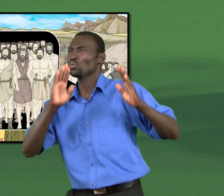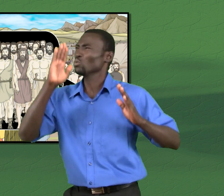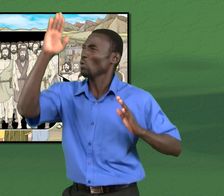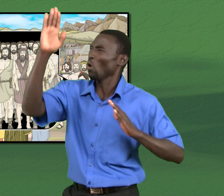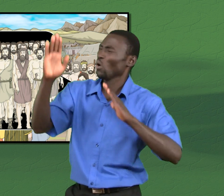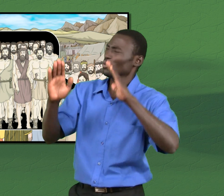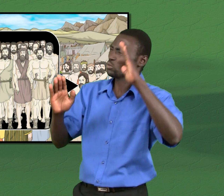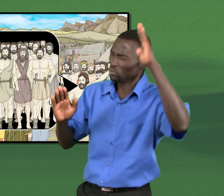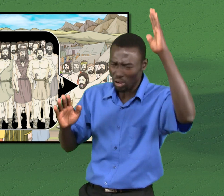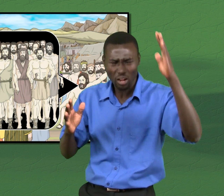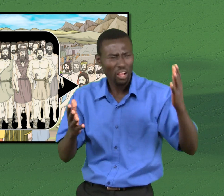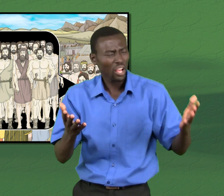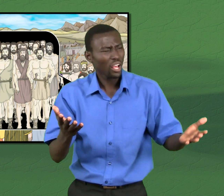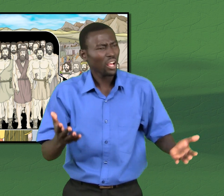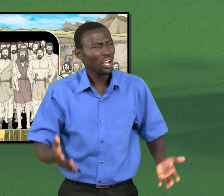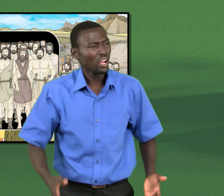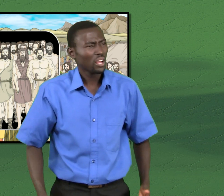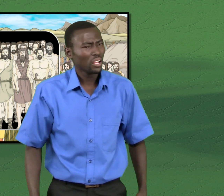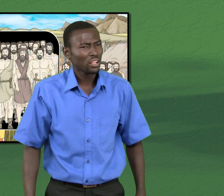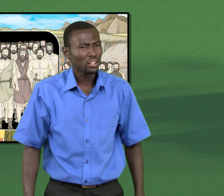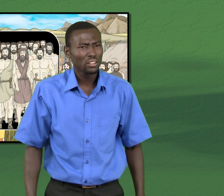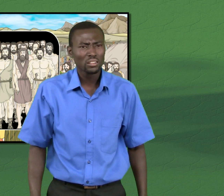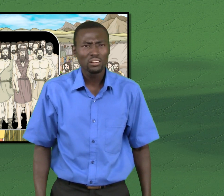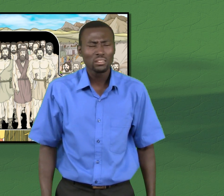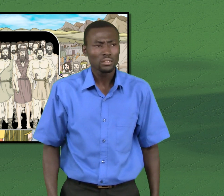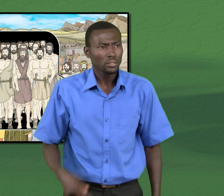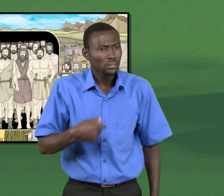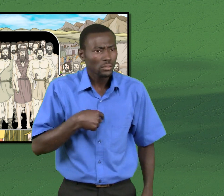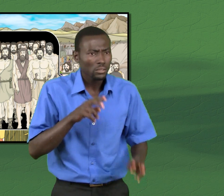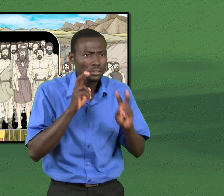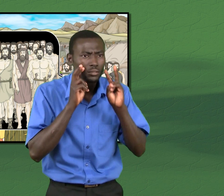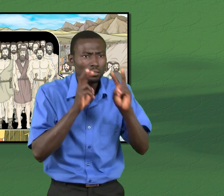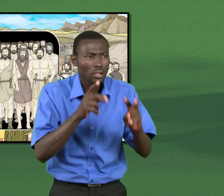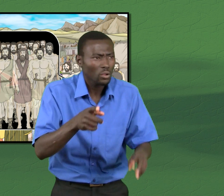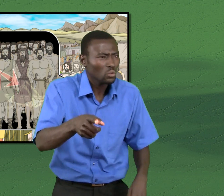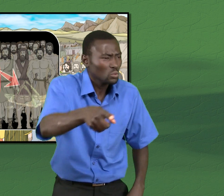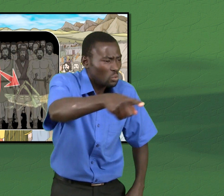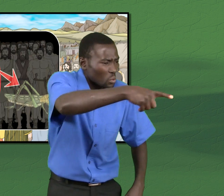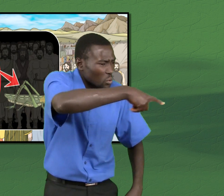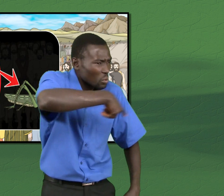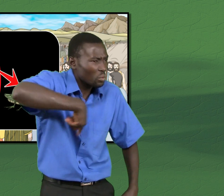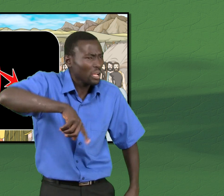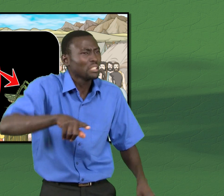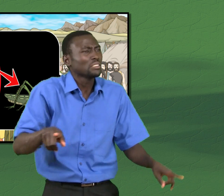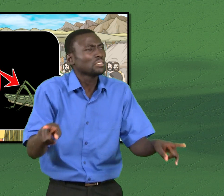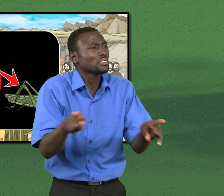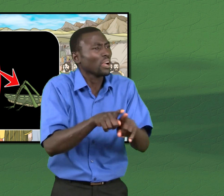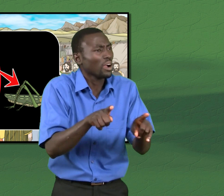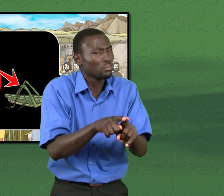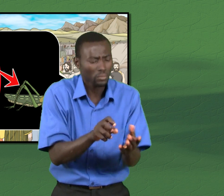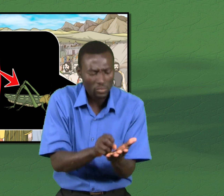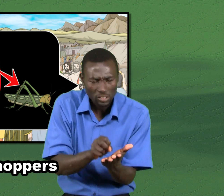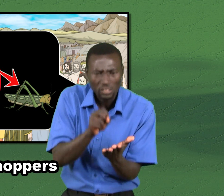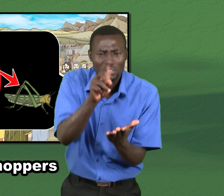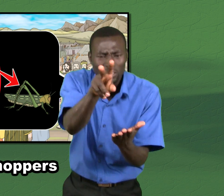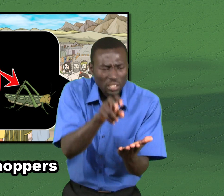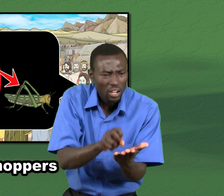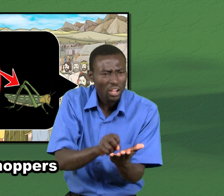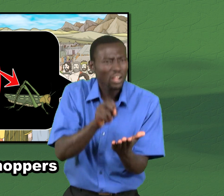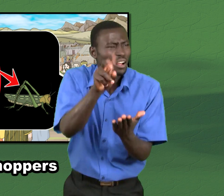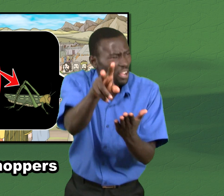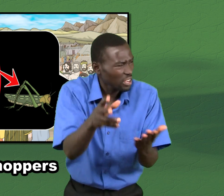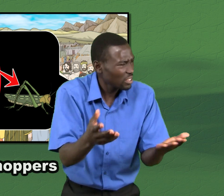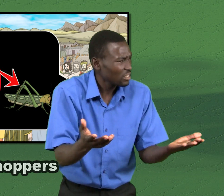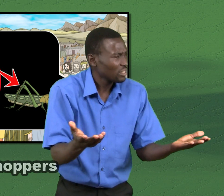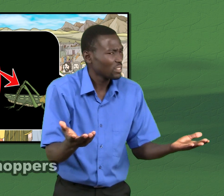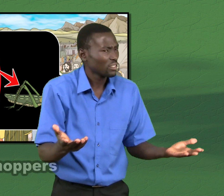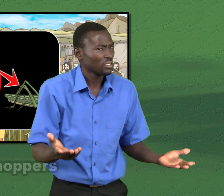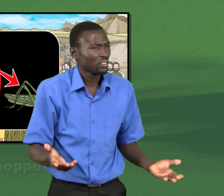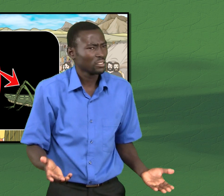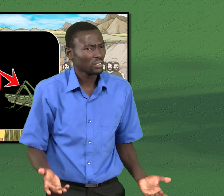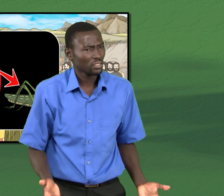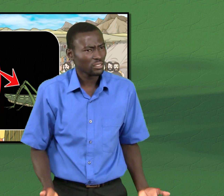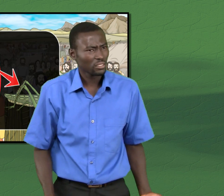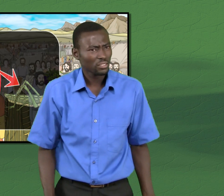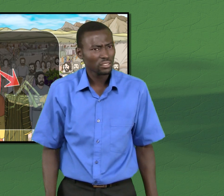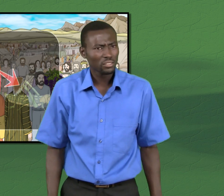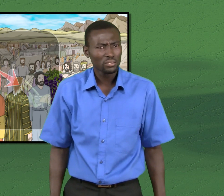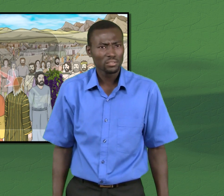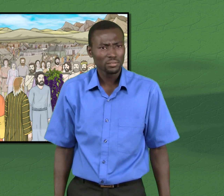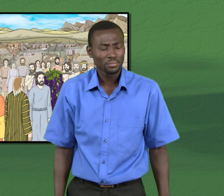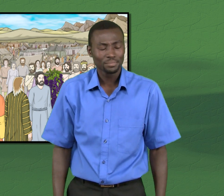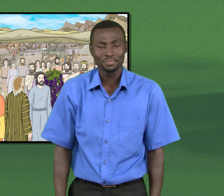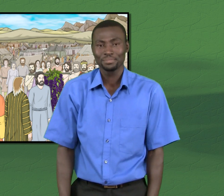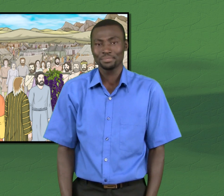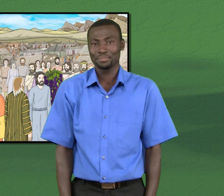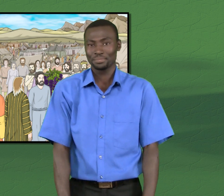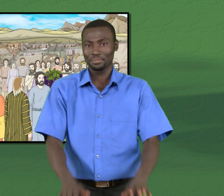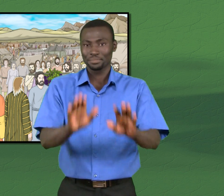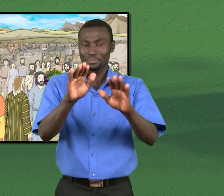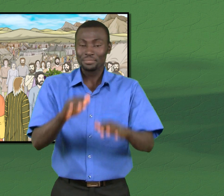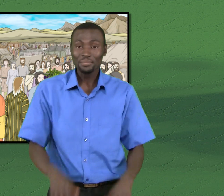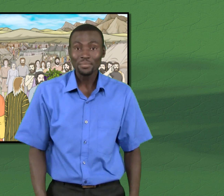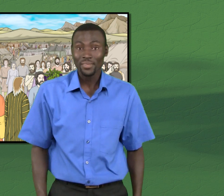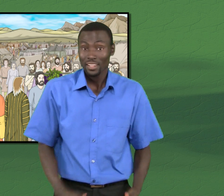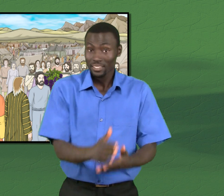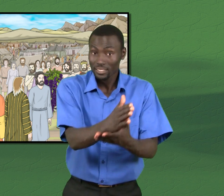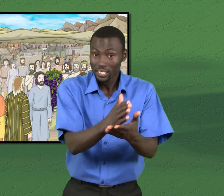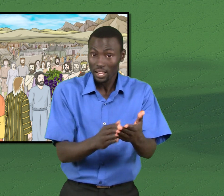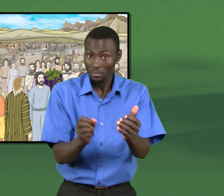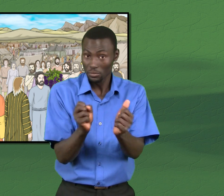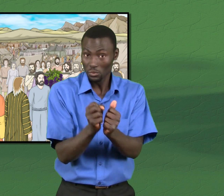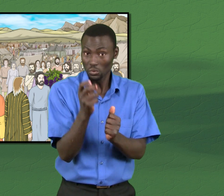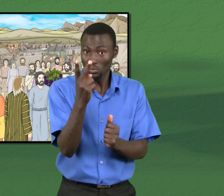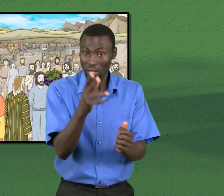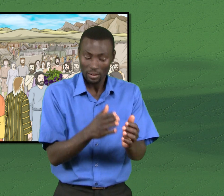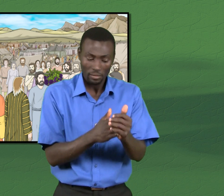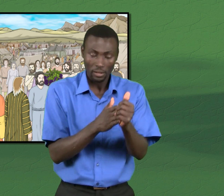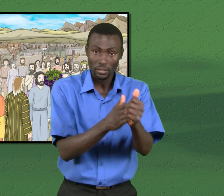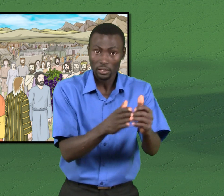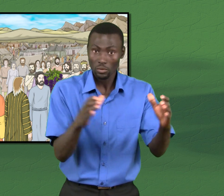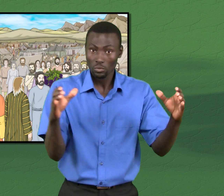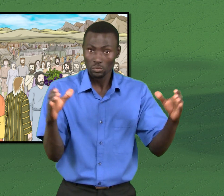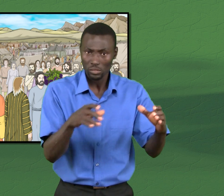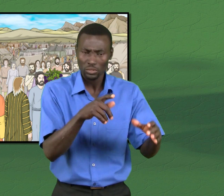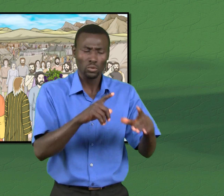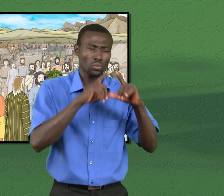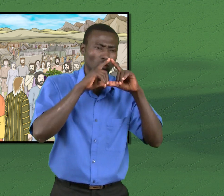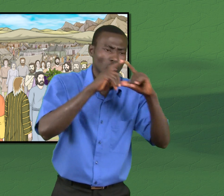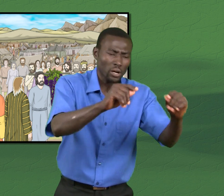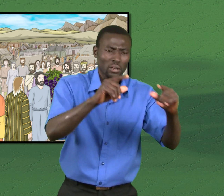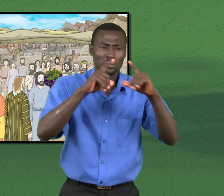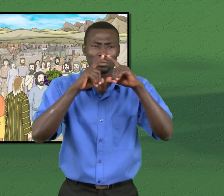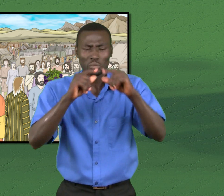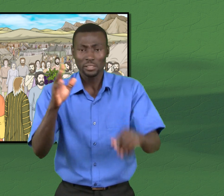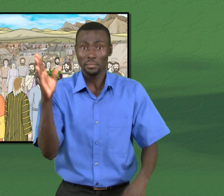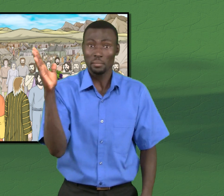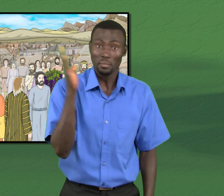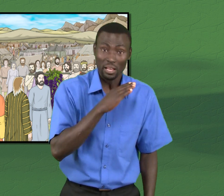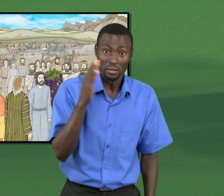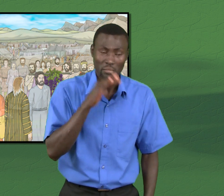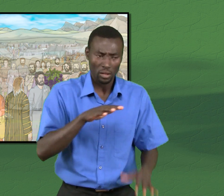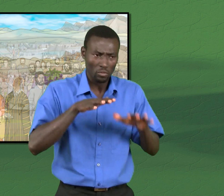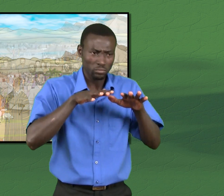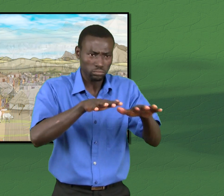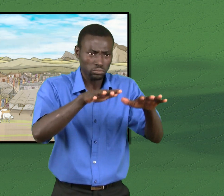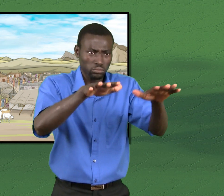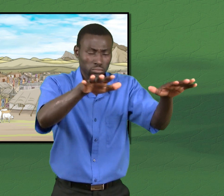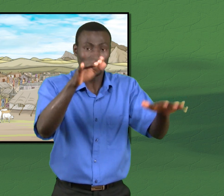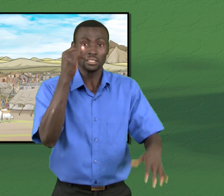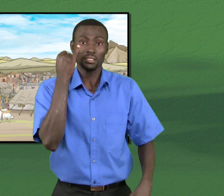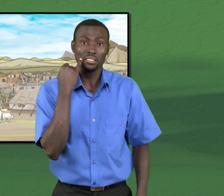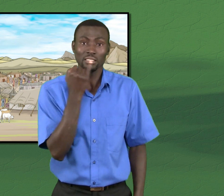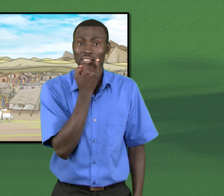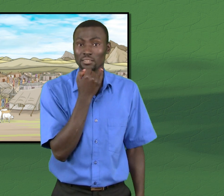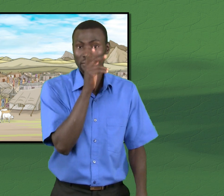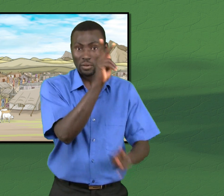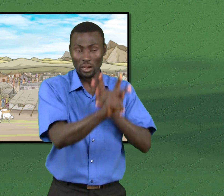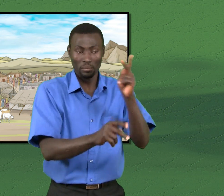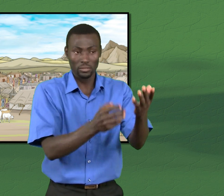We seemed like grasshoppers in our own sight, and we must have seemed the same to them!”